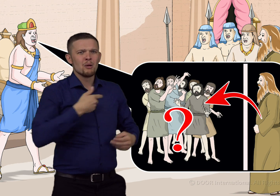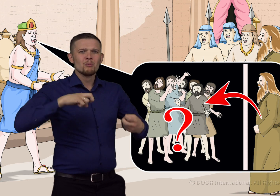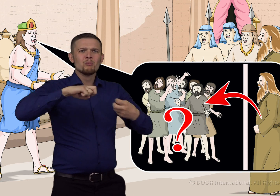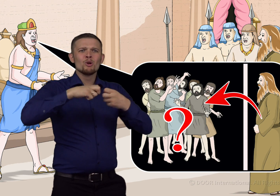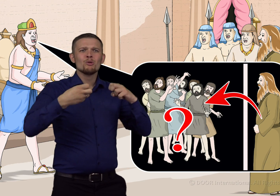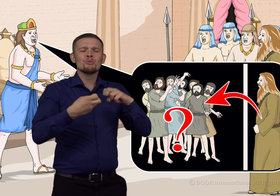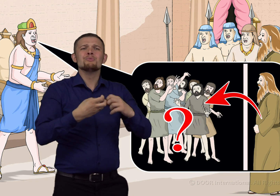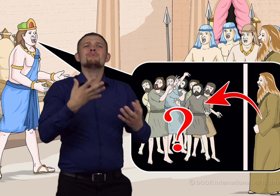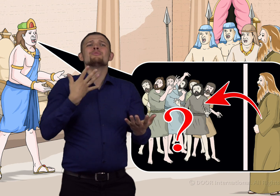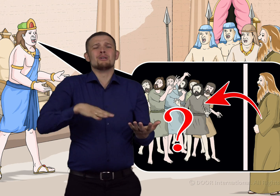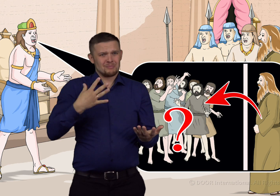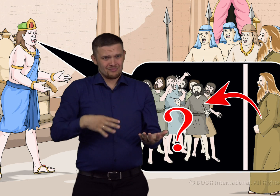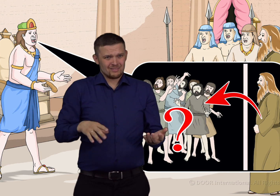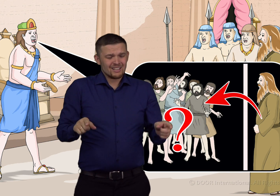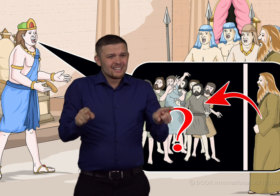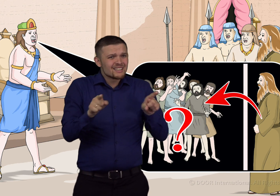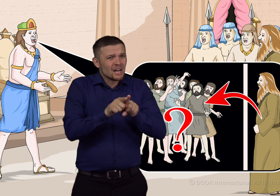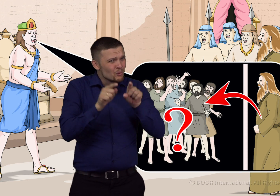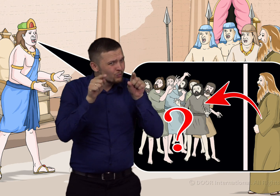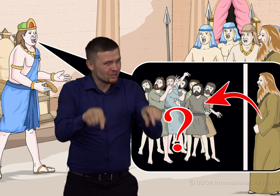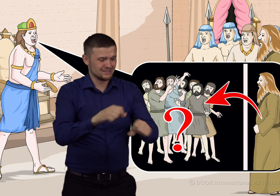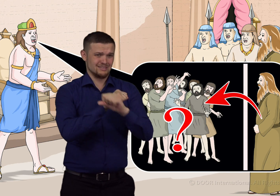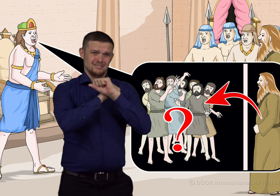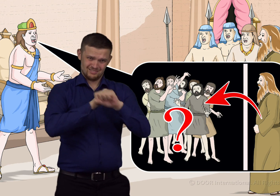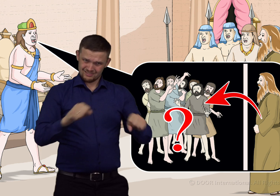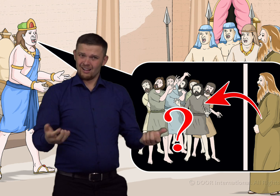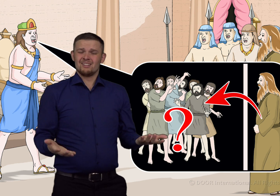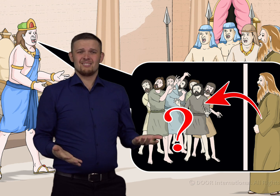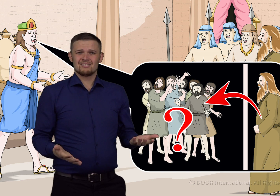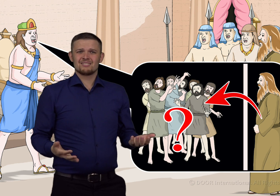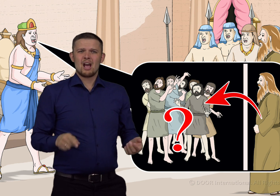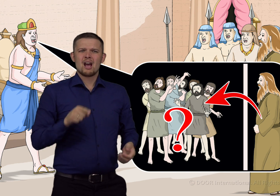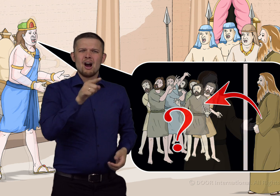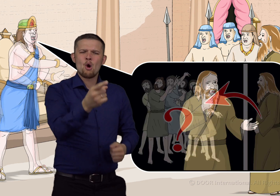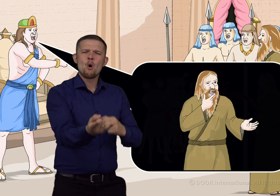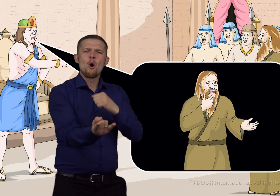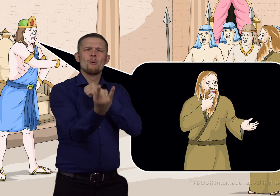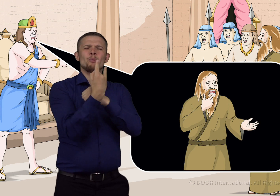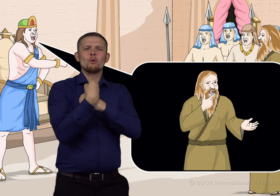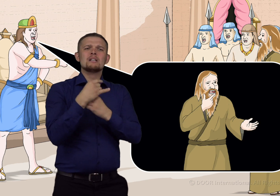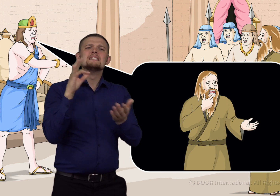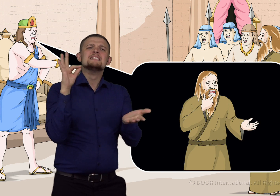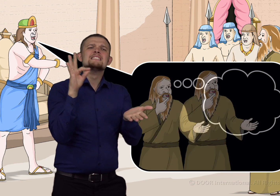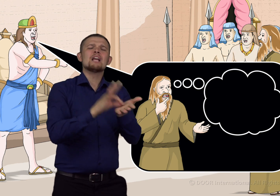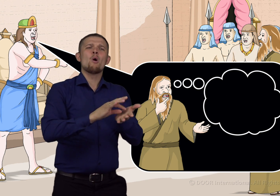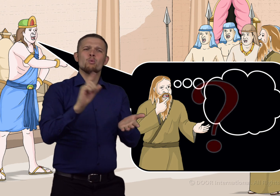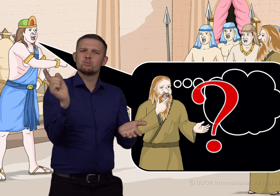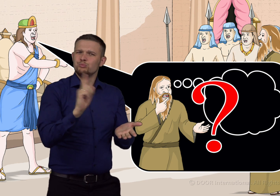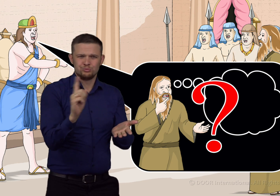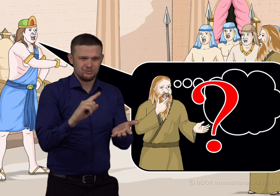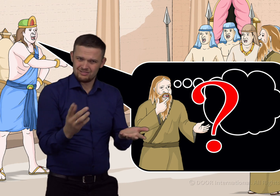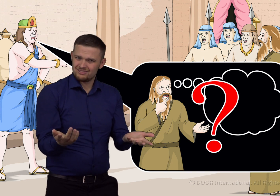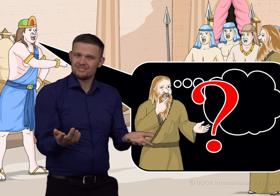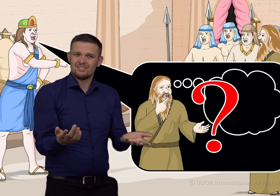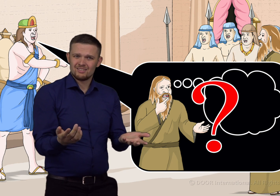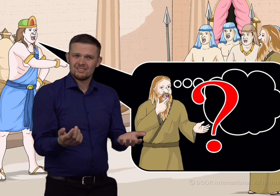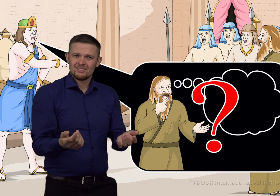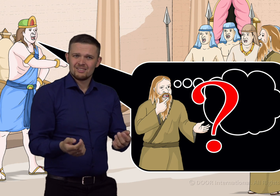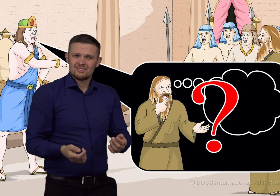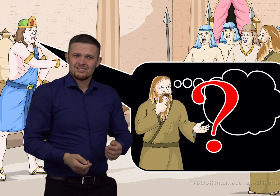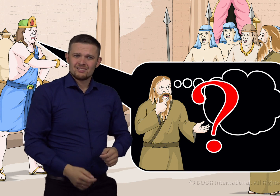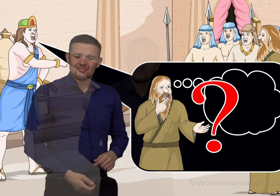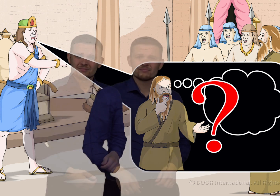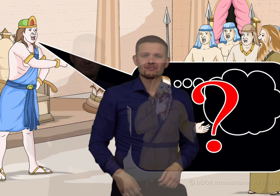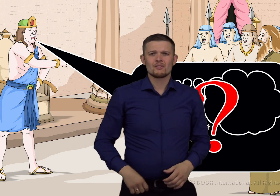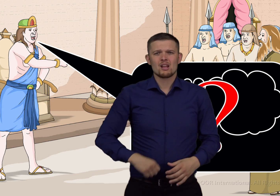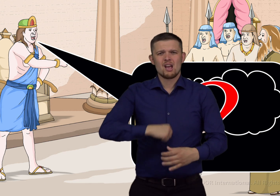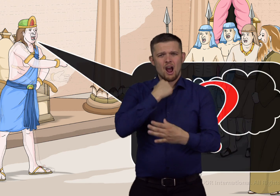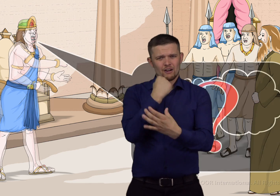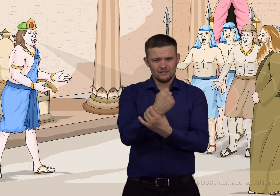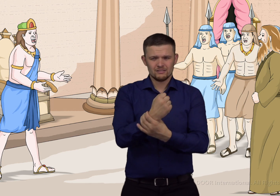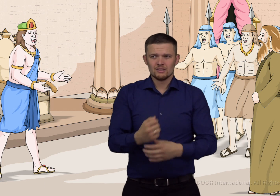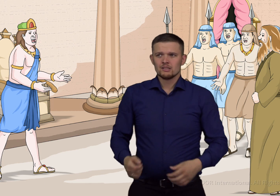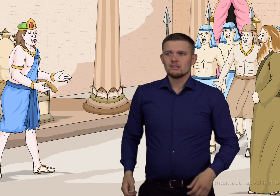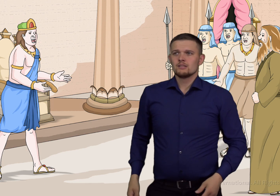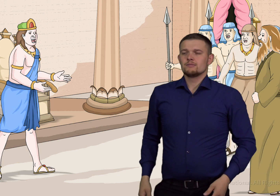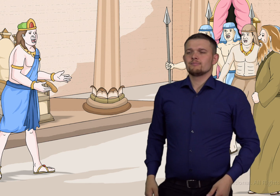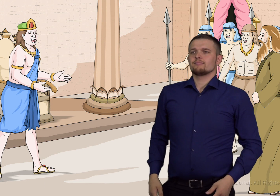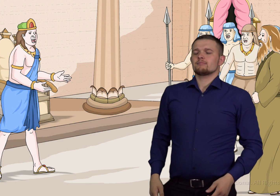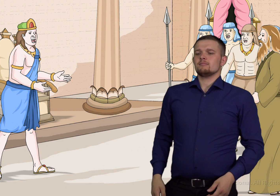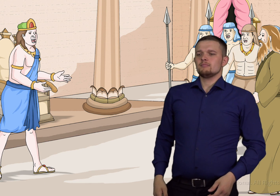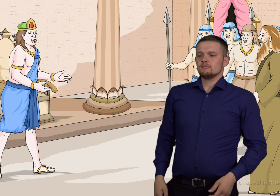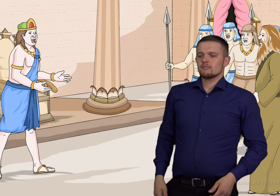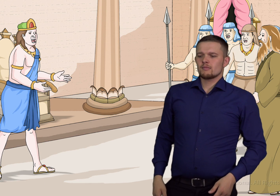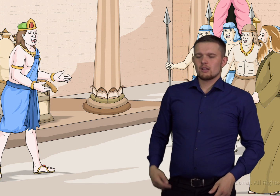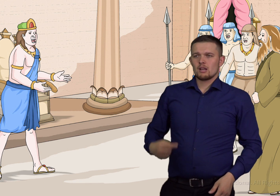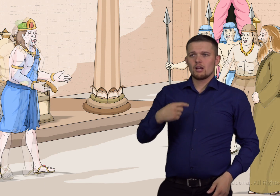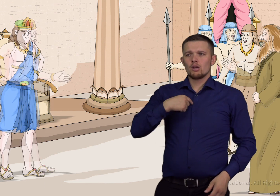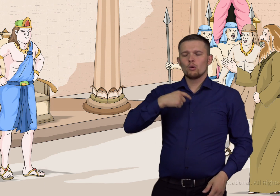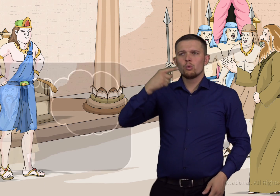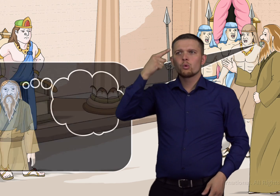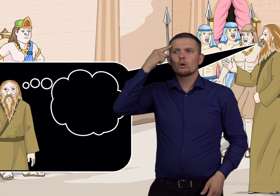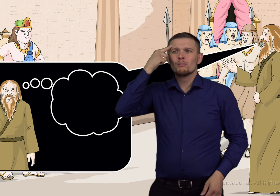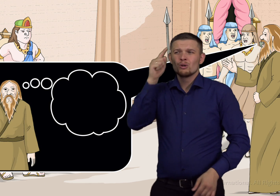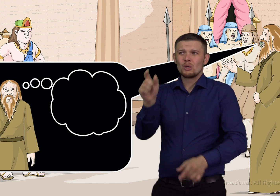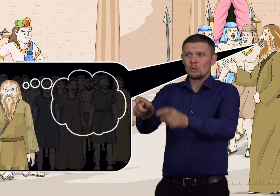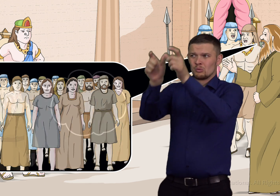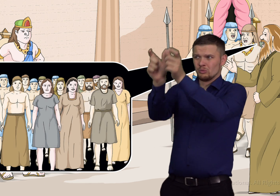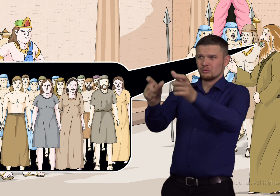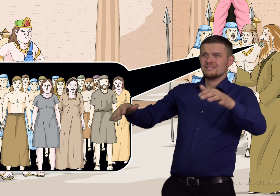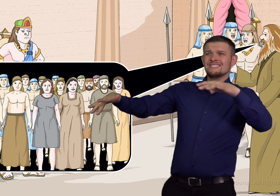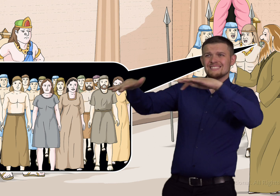Abimelech also asked Abraham, “What prompted you to do such a thing?”